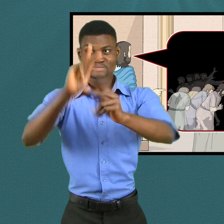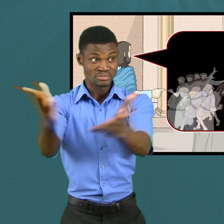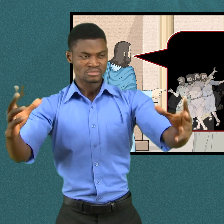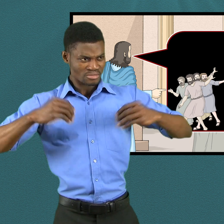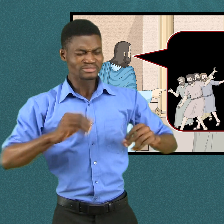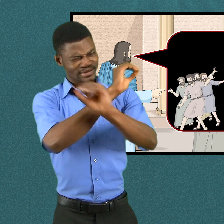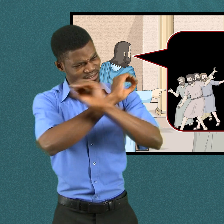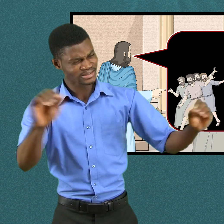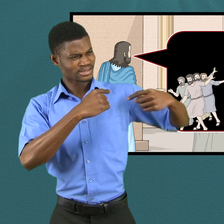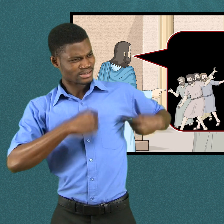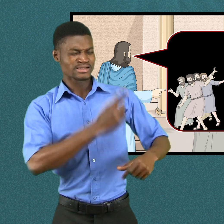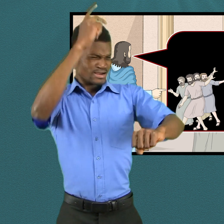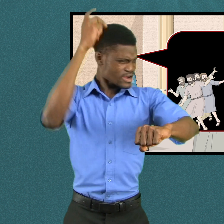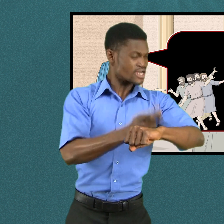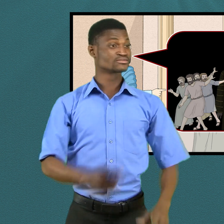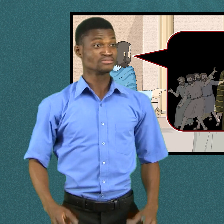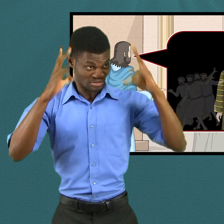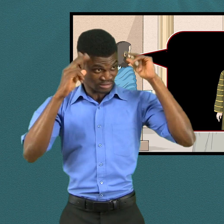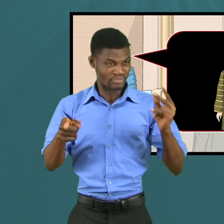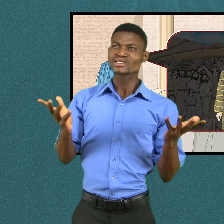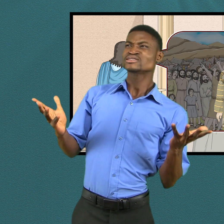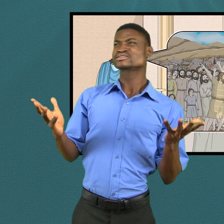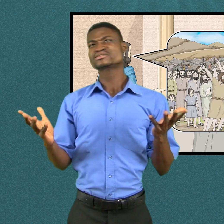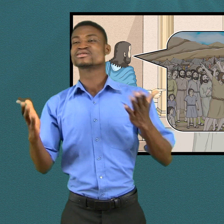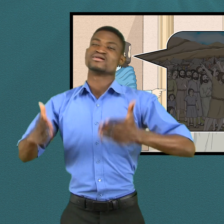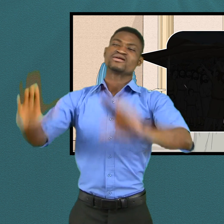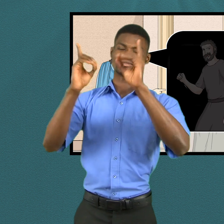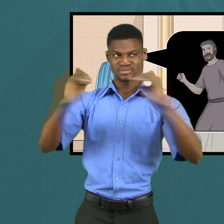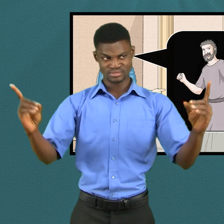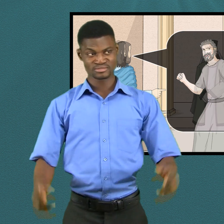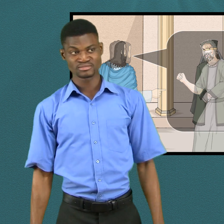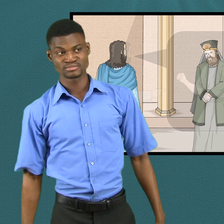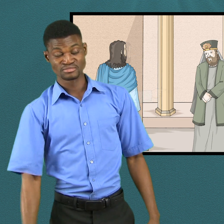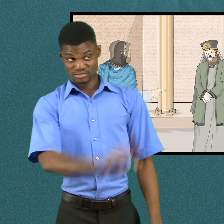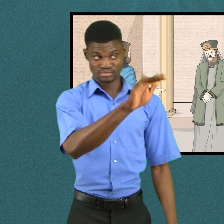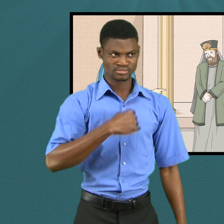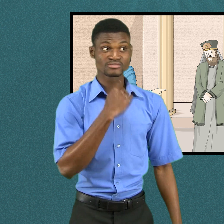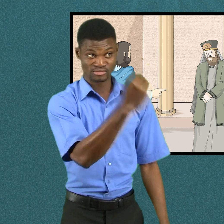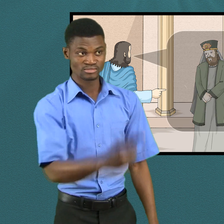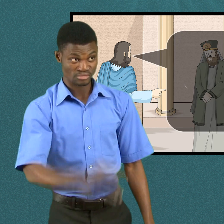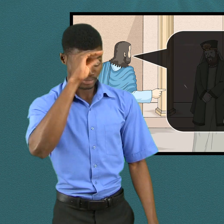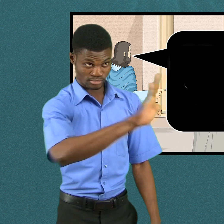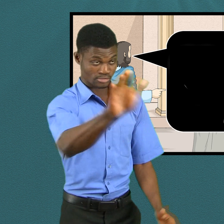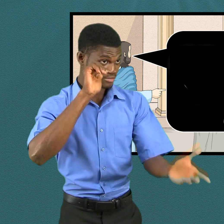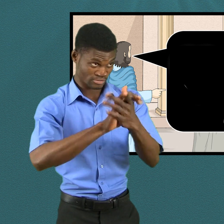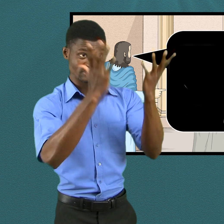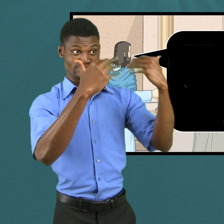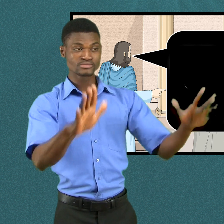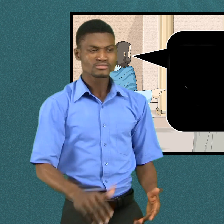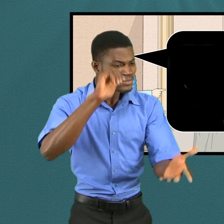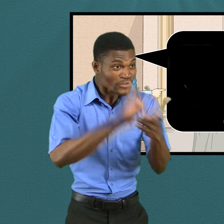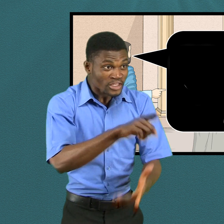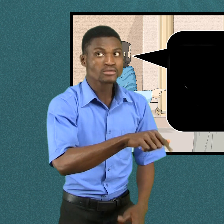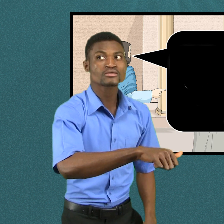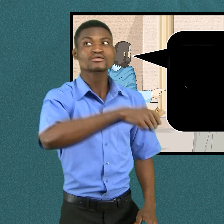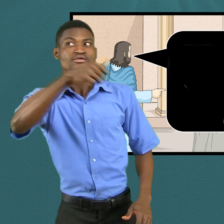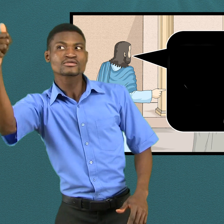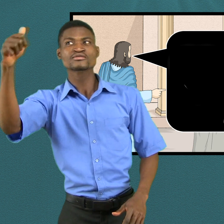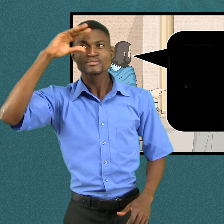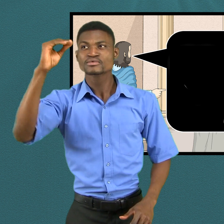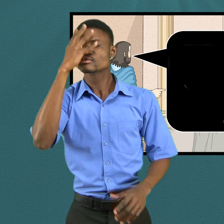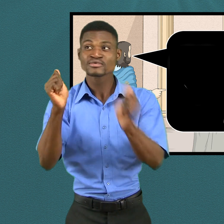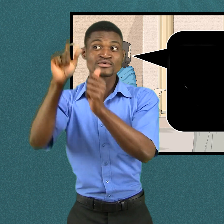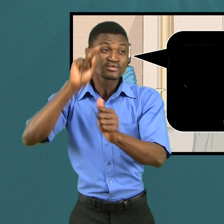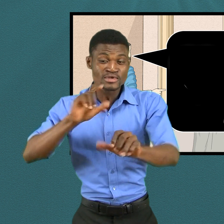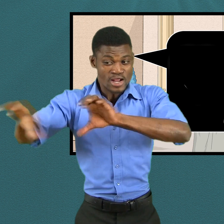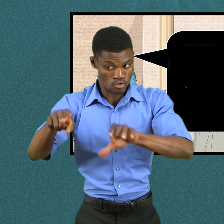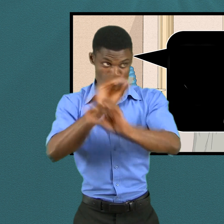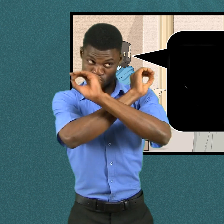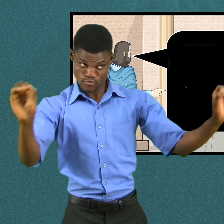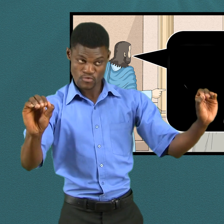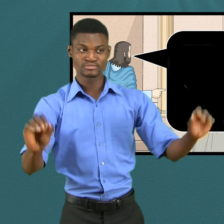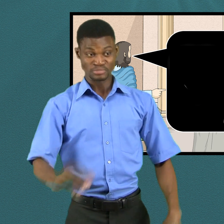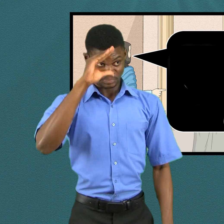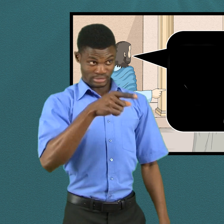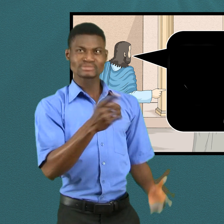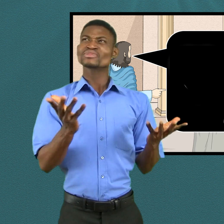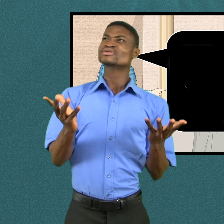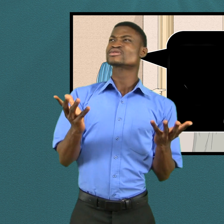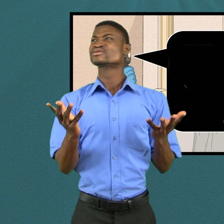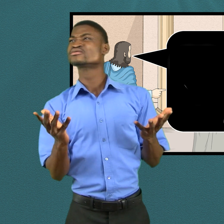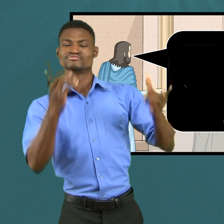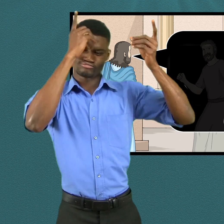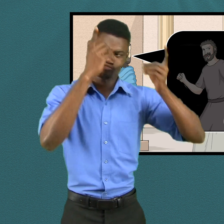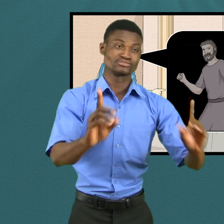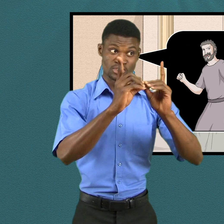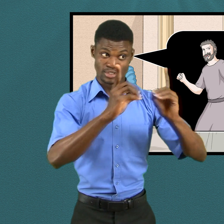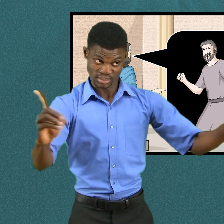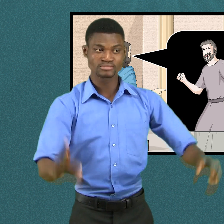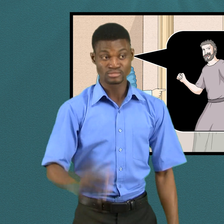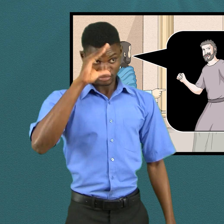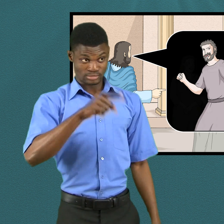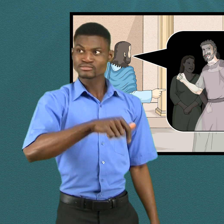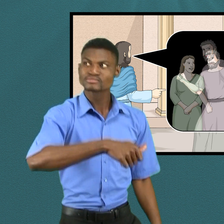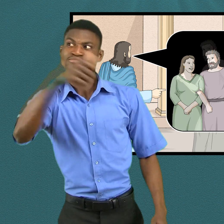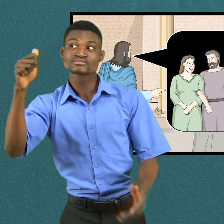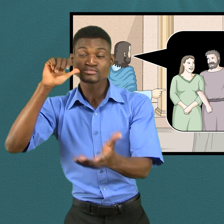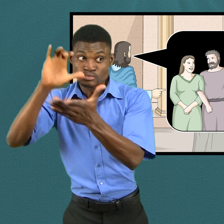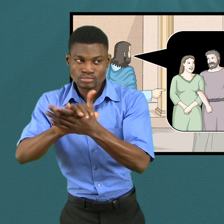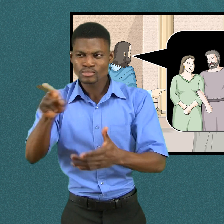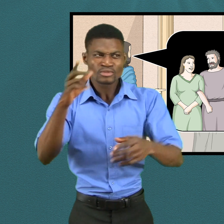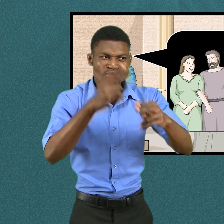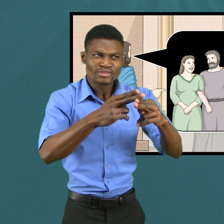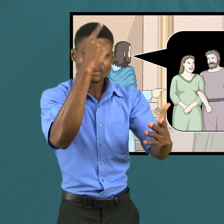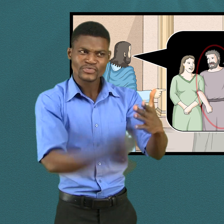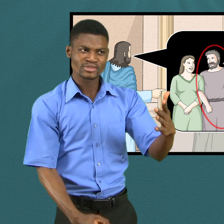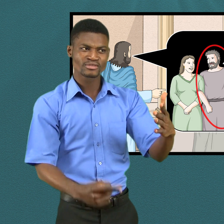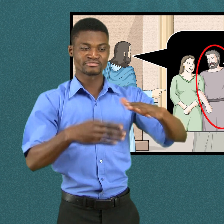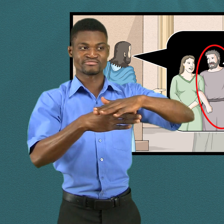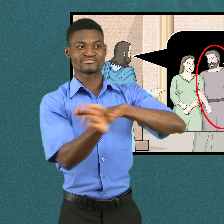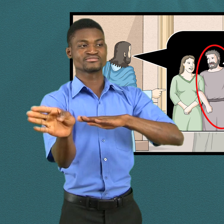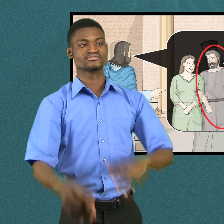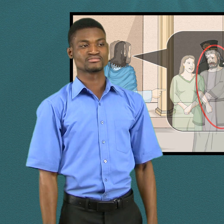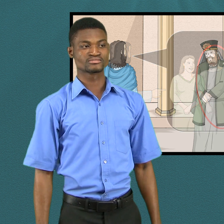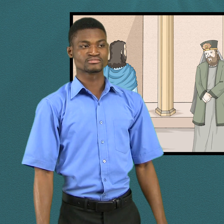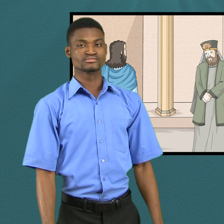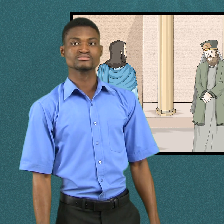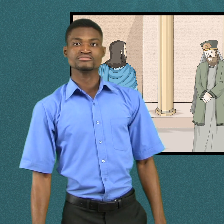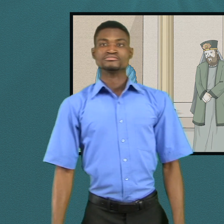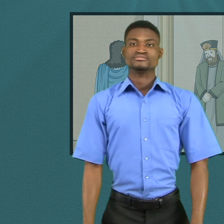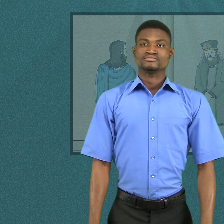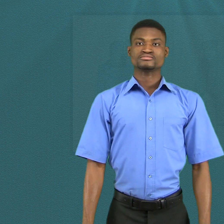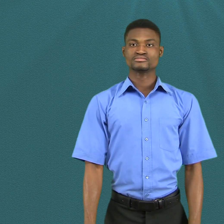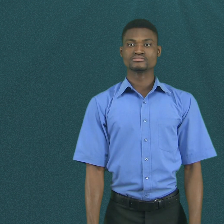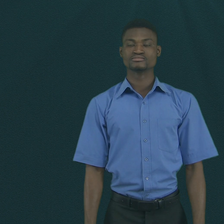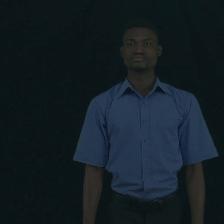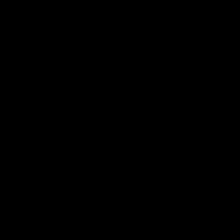Now I tell you that whoever divorces his wife, except for sexual immorality, and marries another woman, commits adultery.”